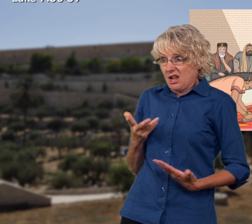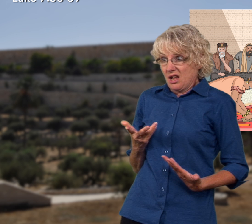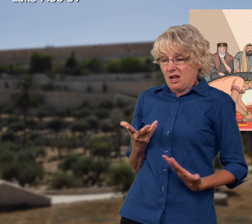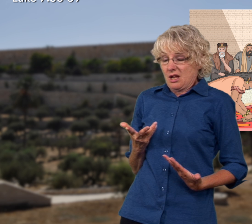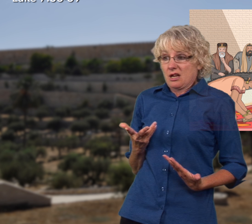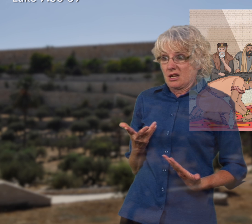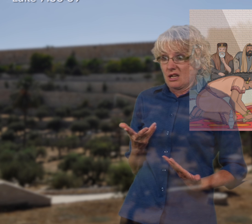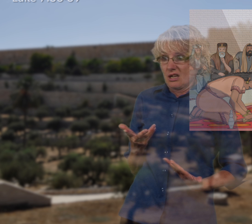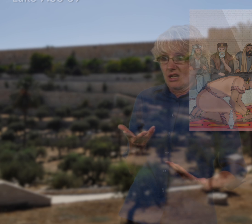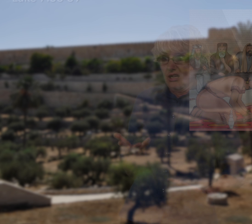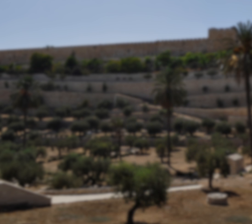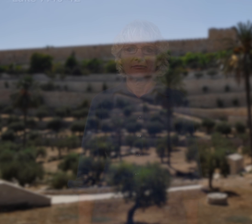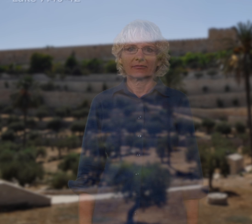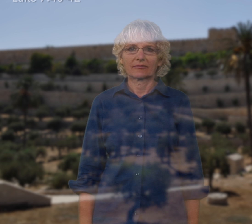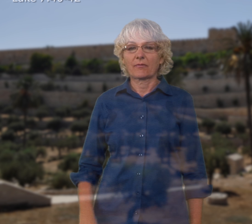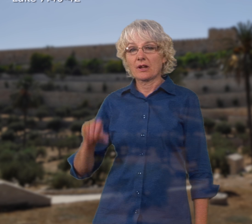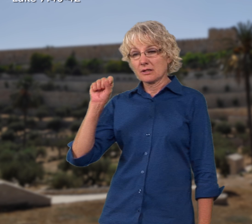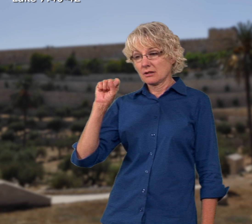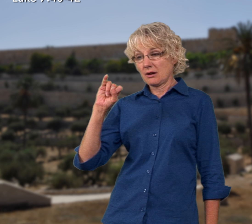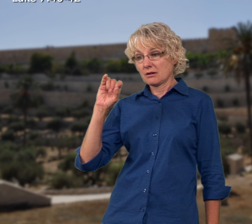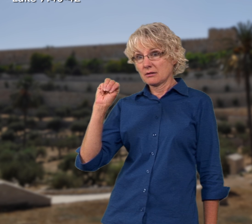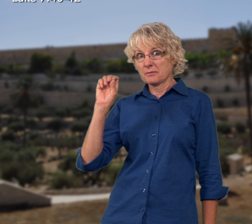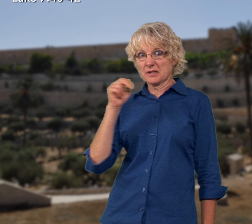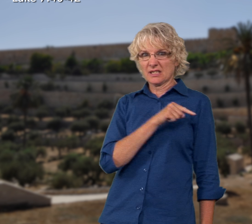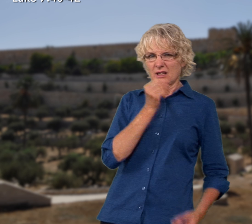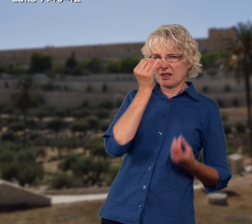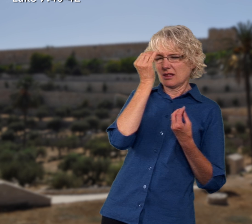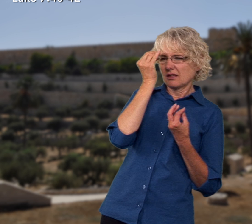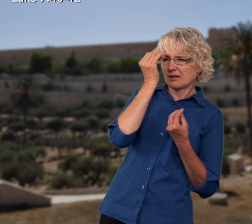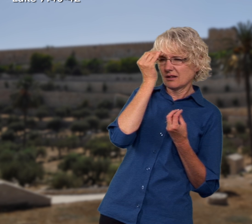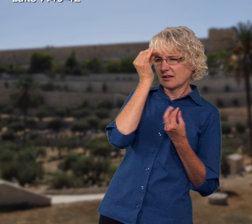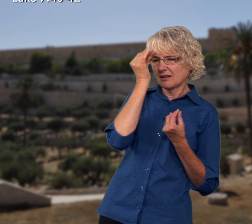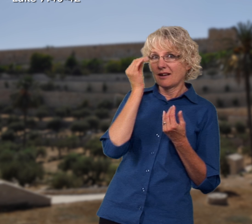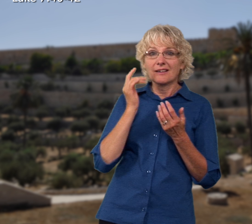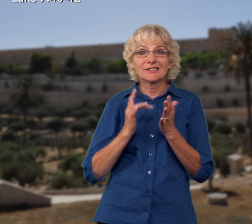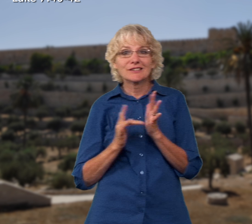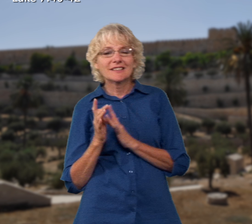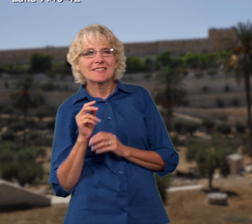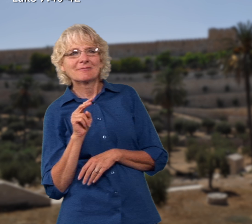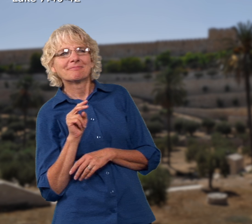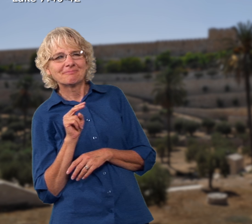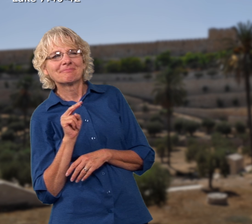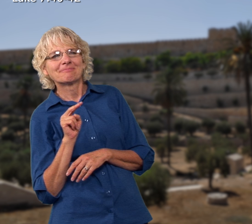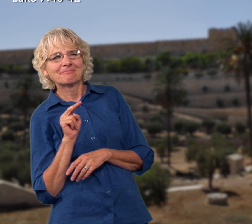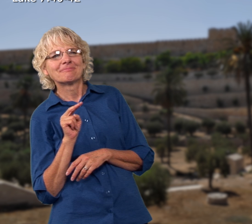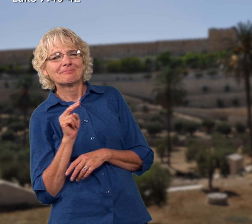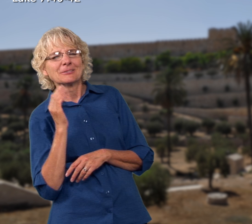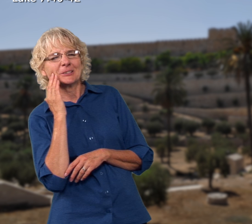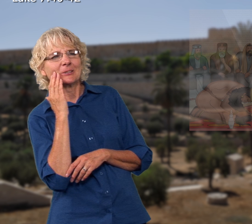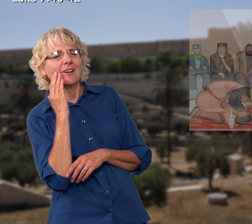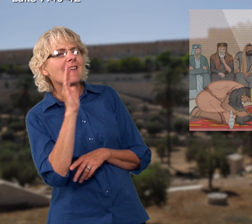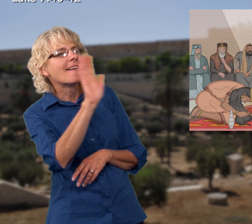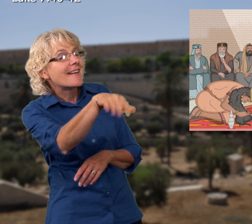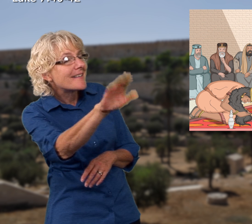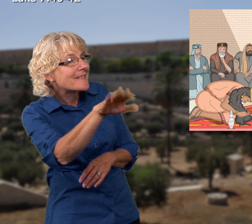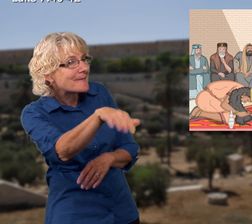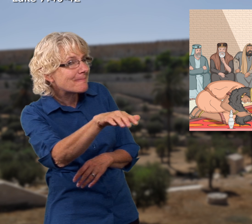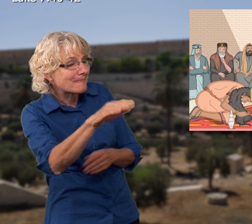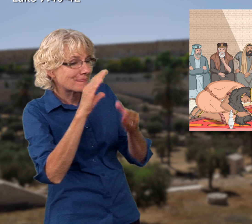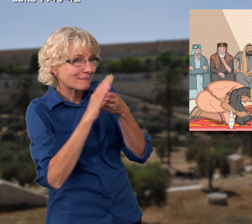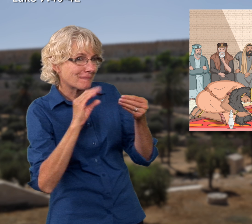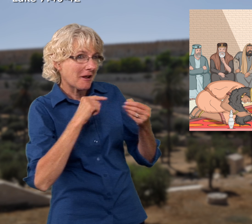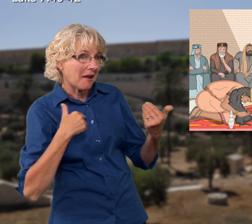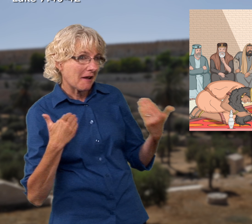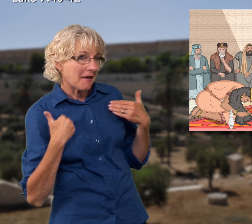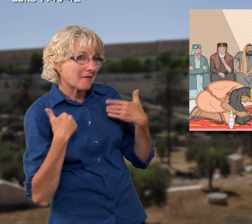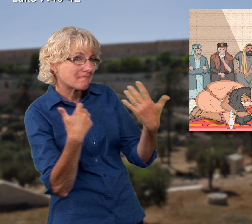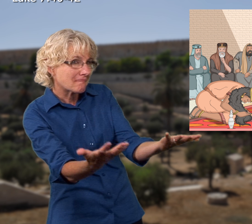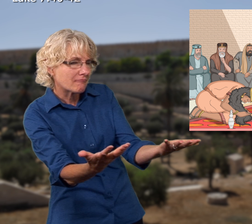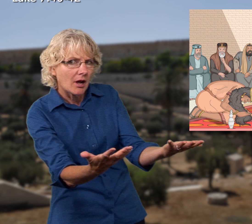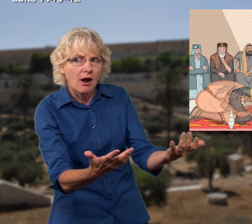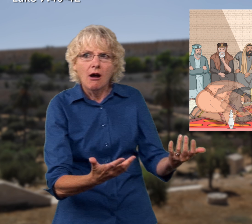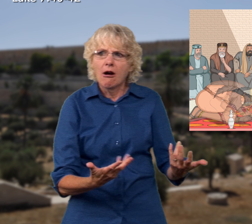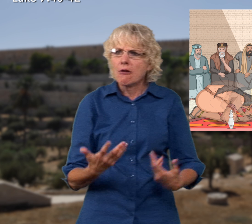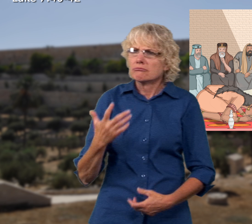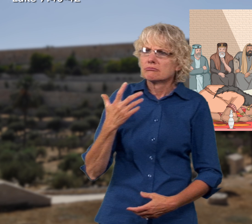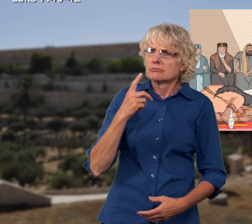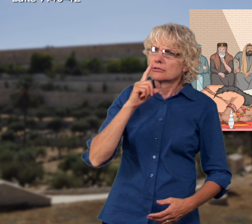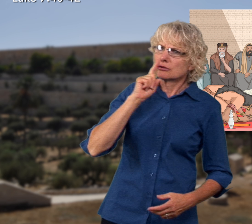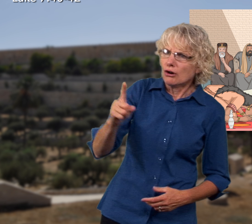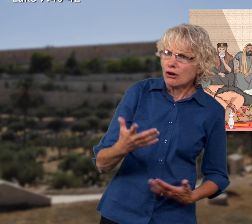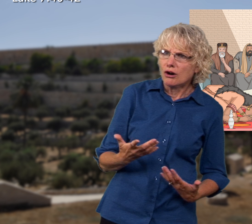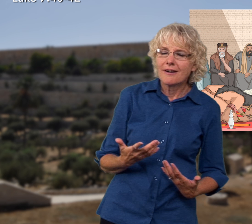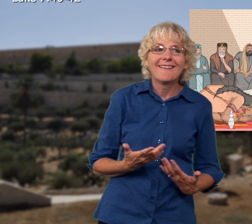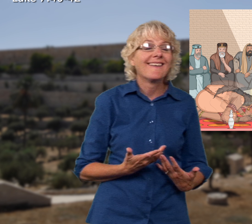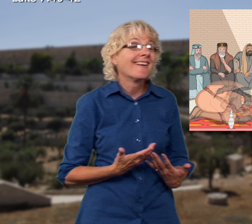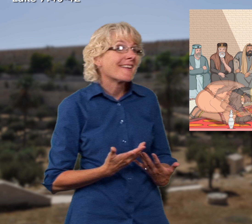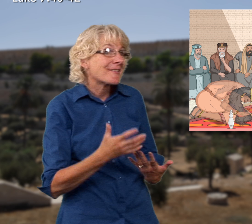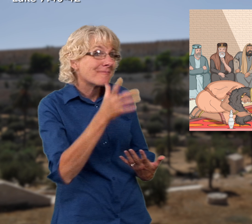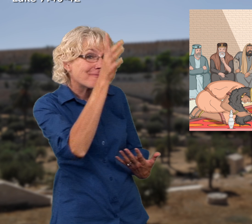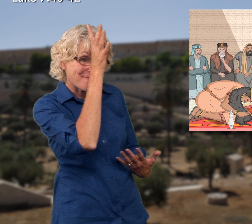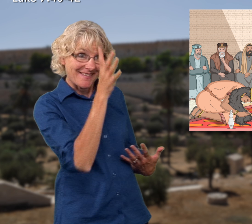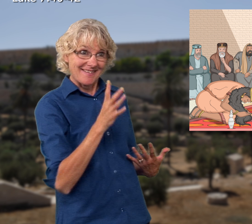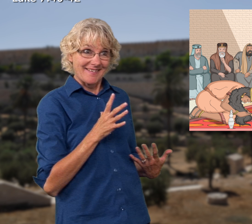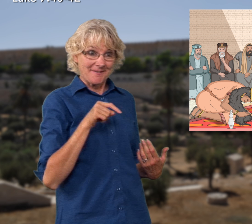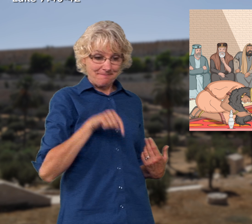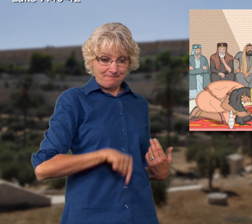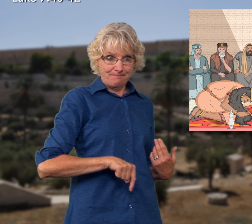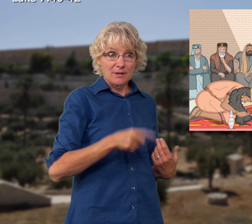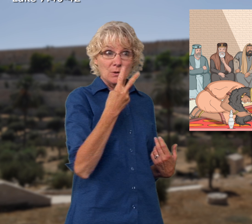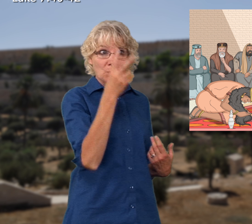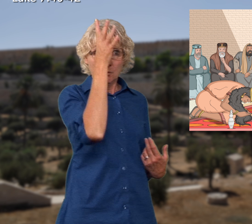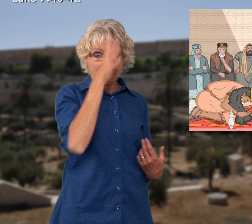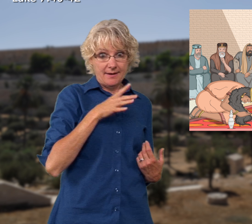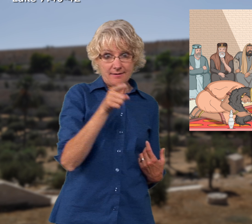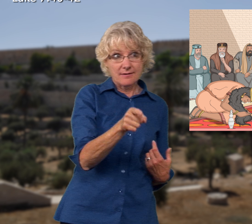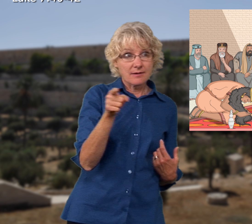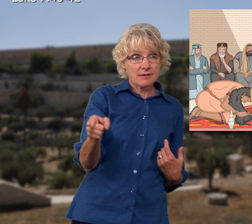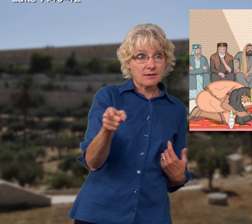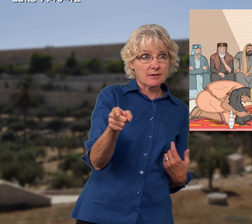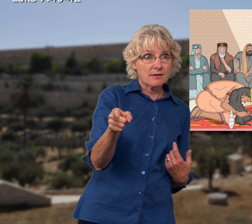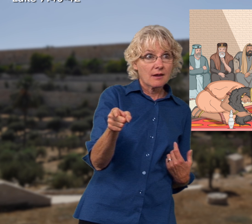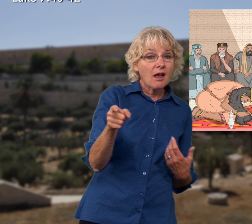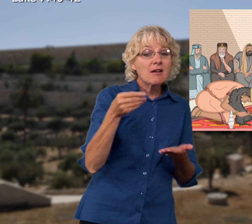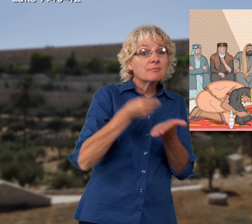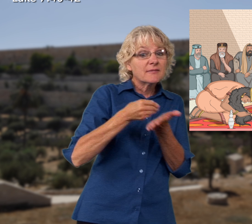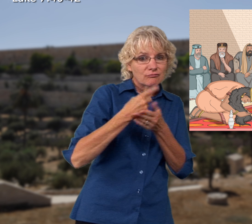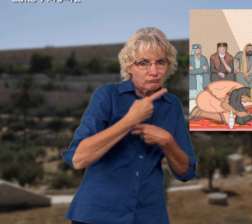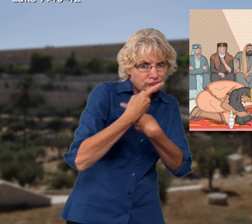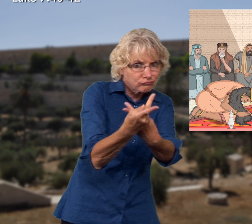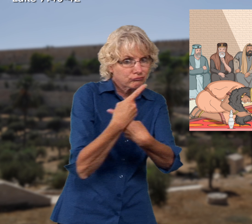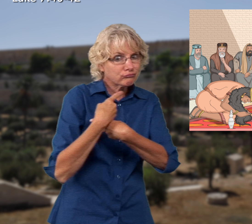But Jesus answered him, “Simon, I have something to tell you.” “Tell me, Teacher,” he said.